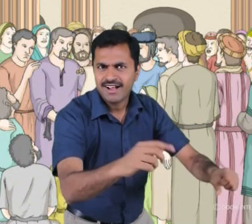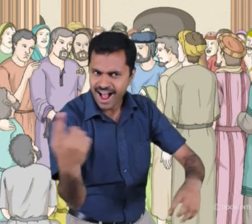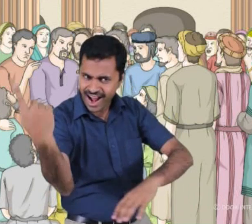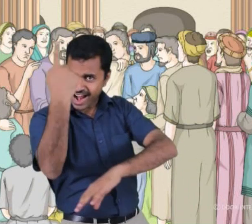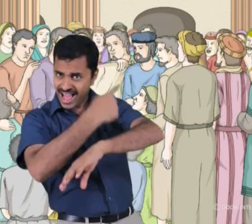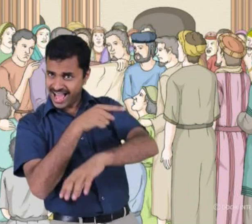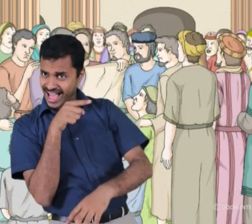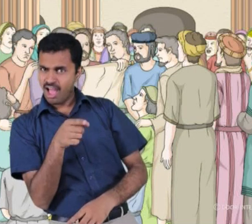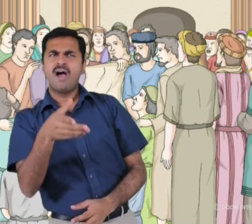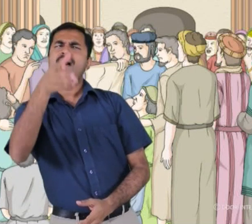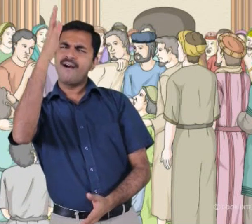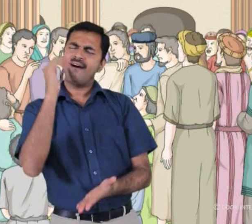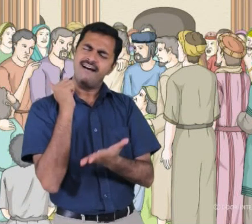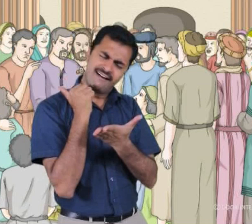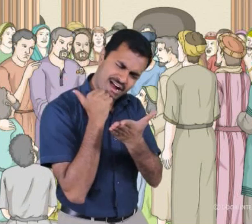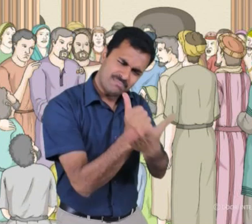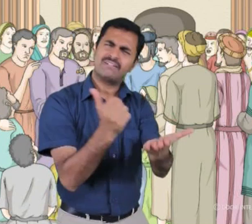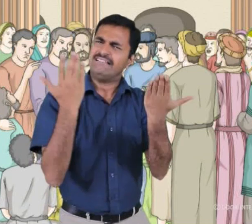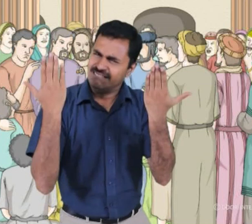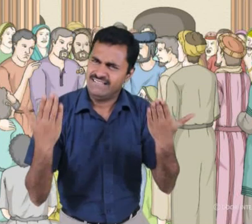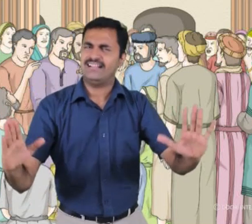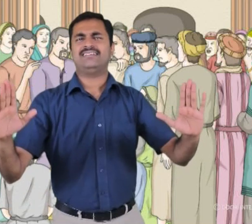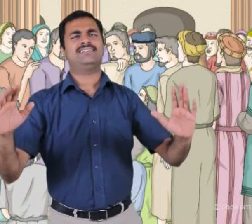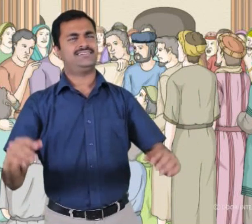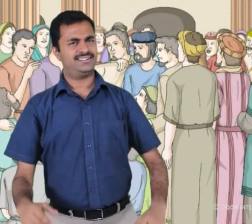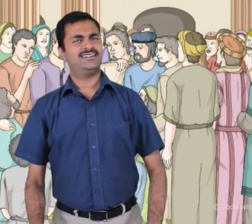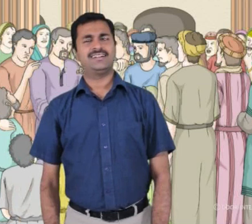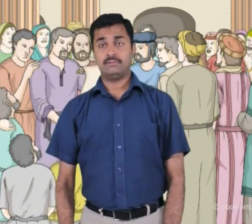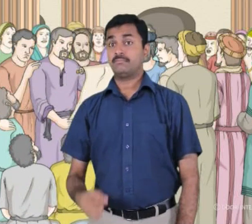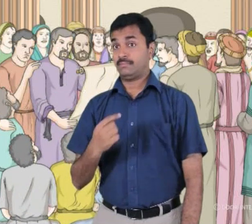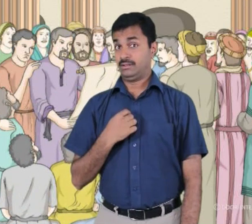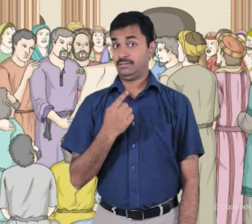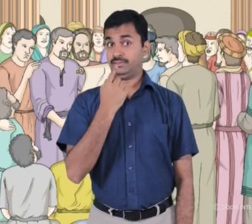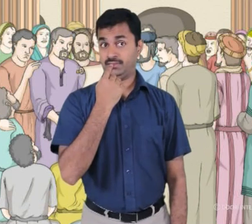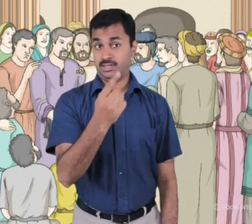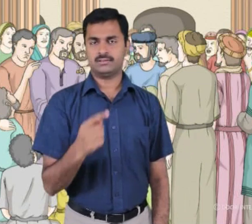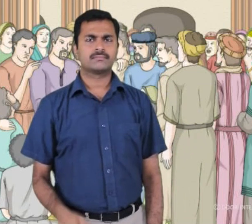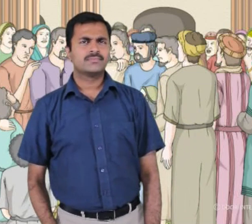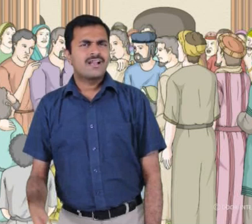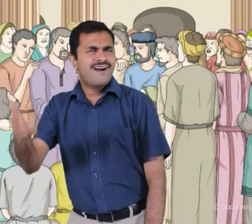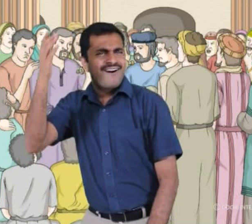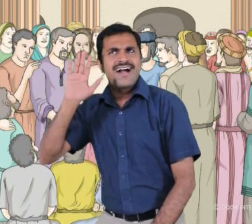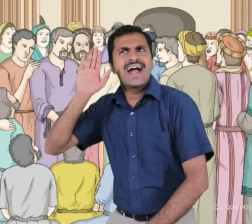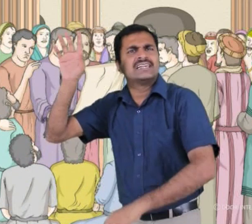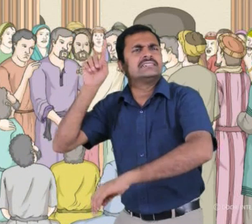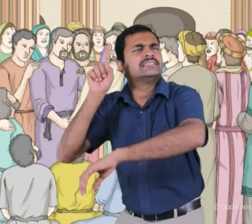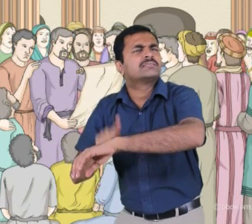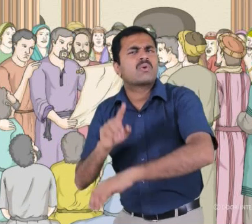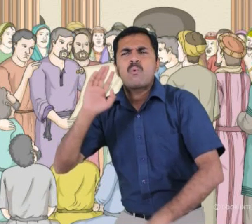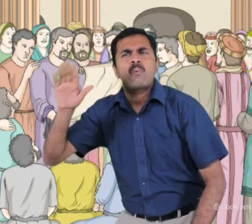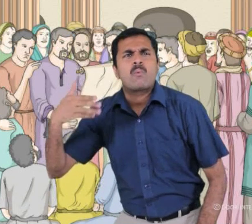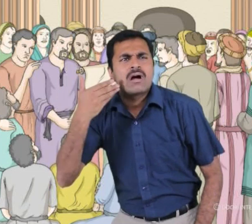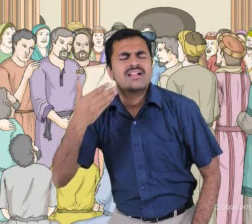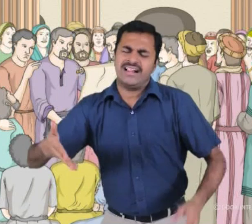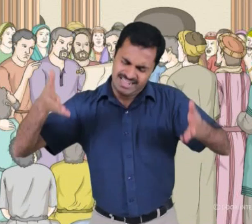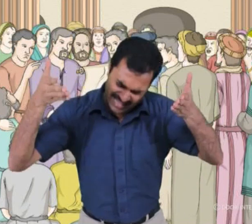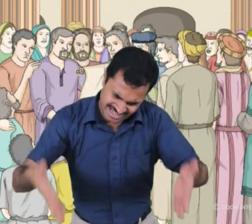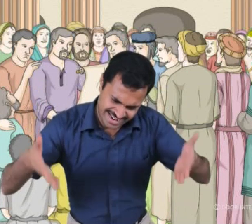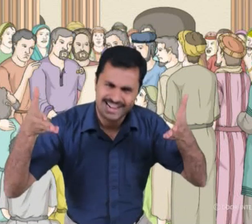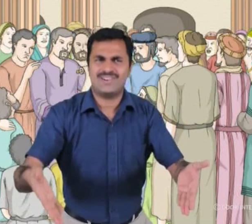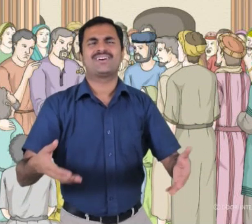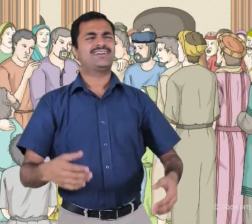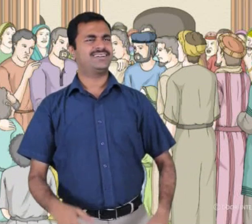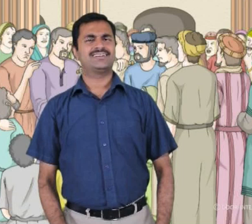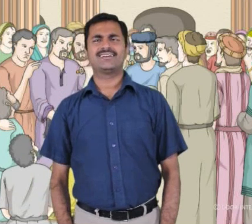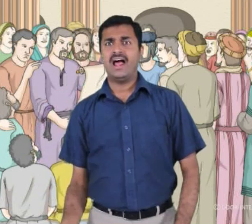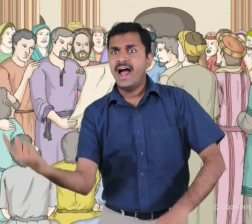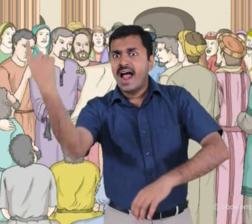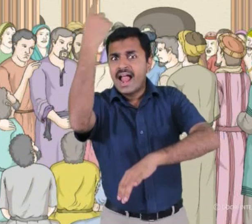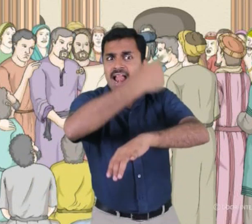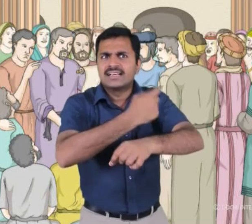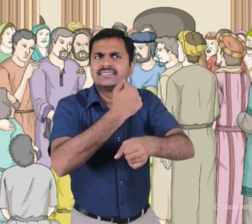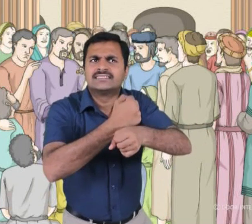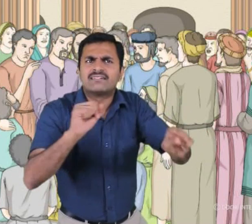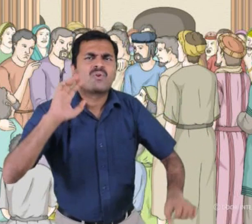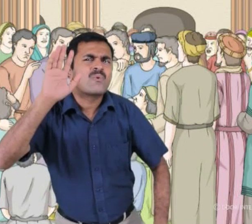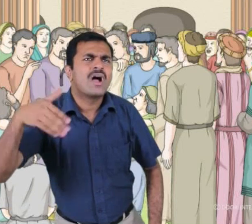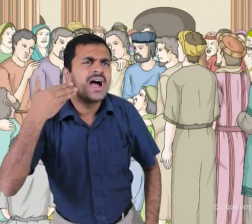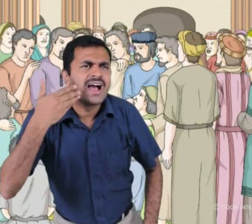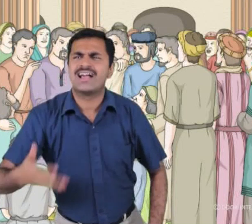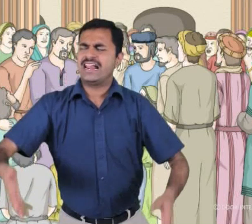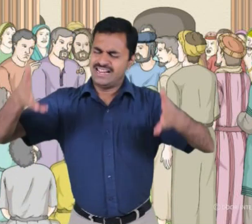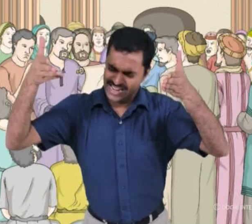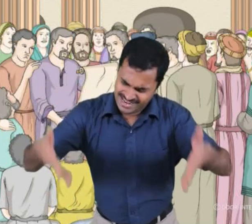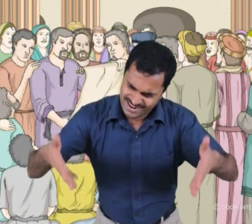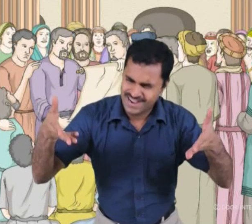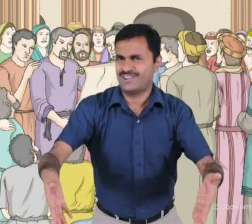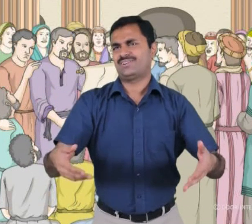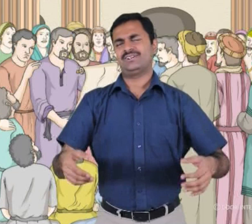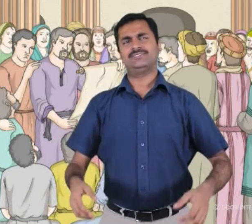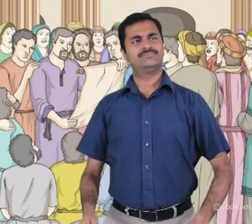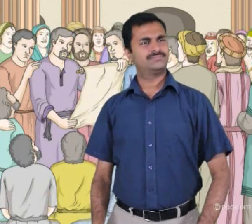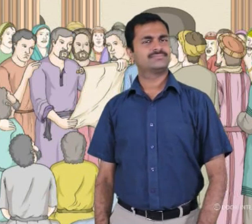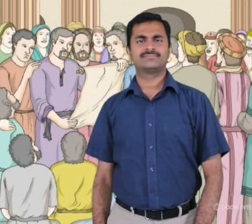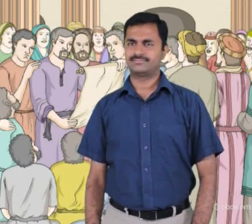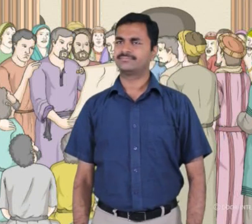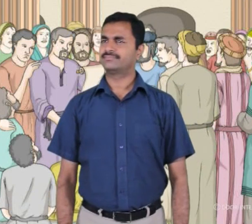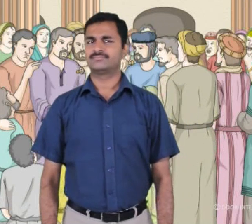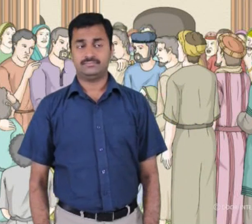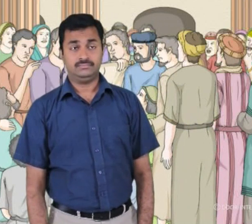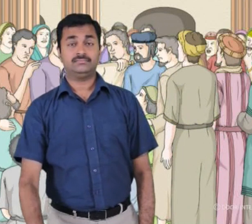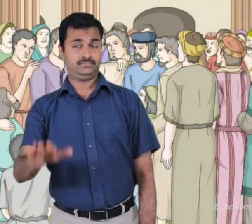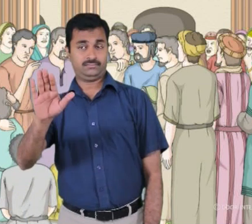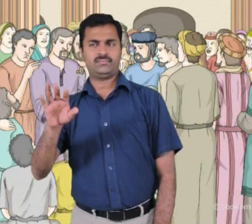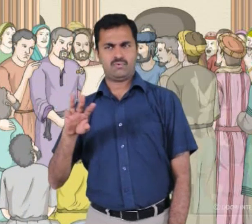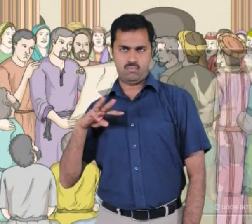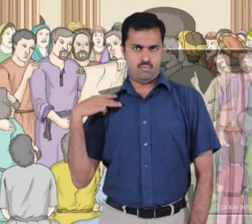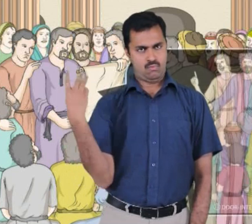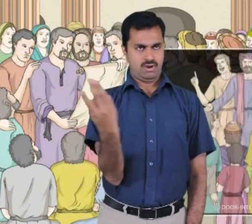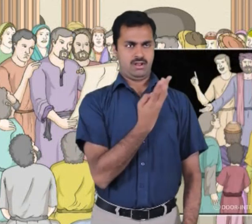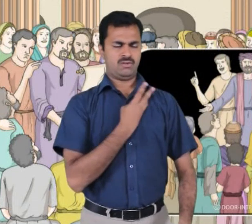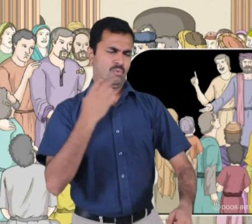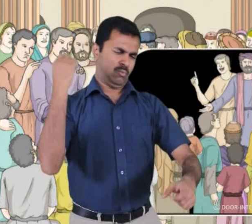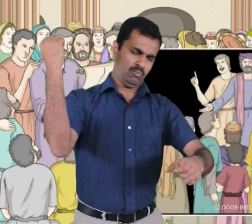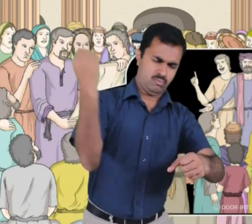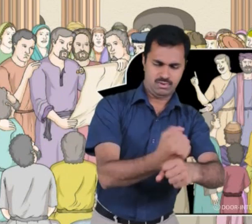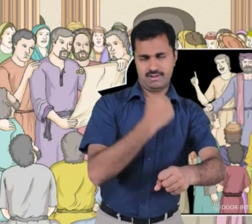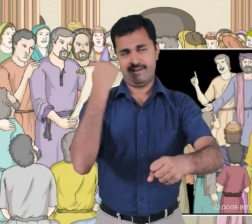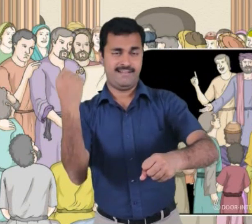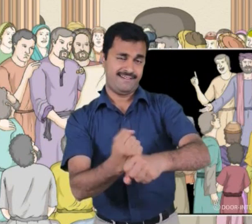Behold, now is the time of favor; now is the day of salvation!